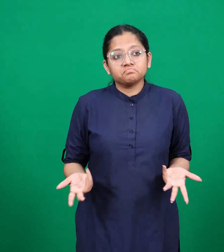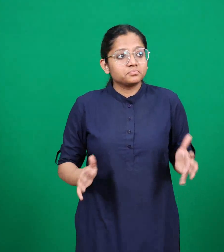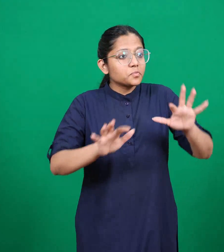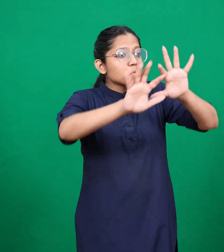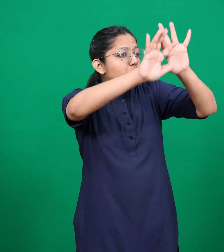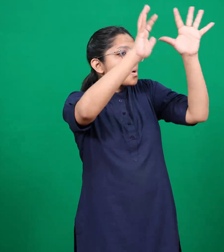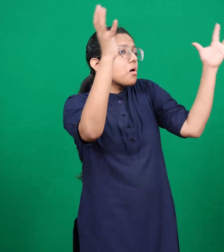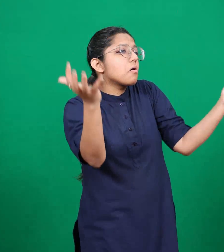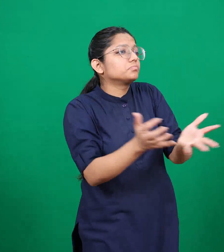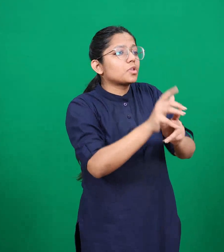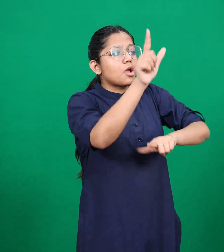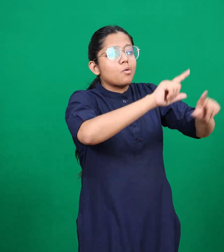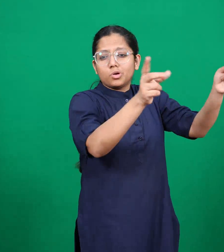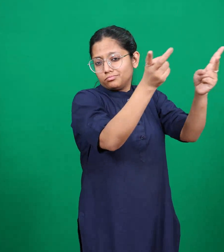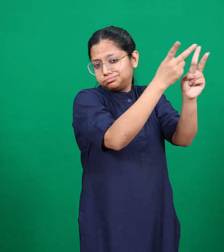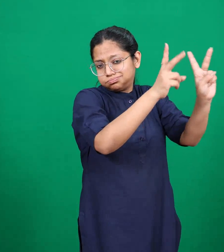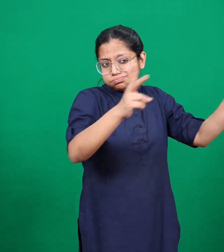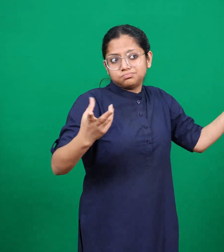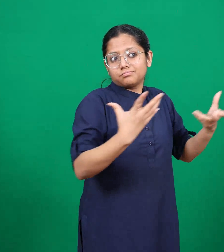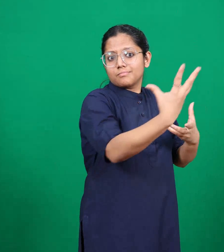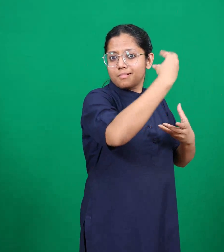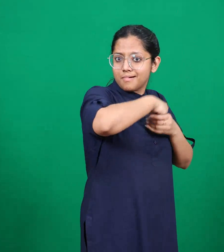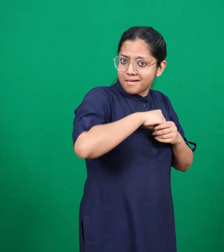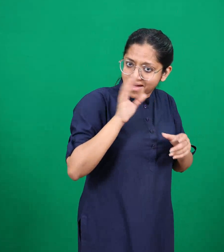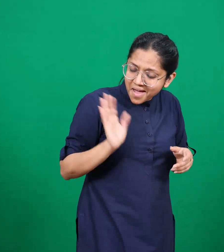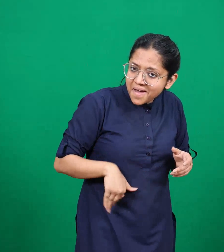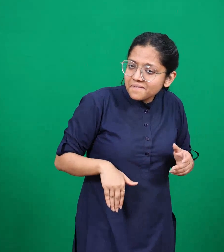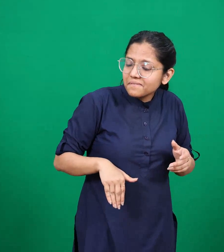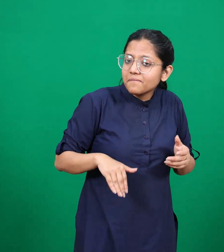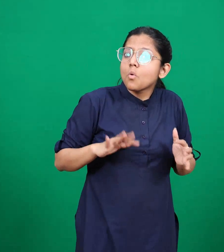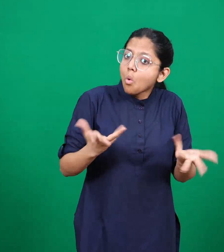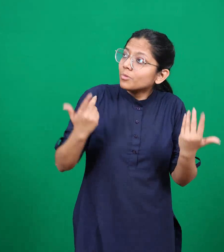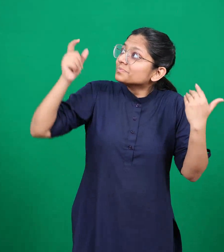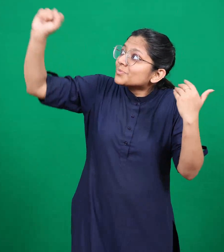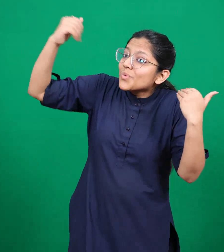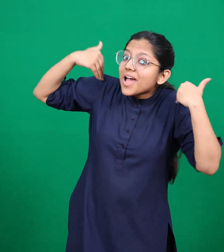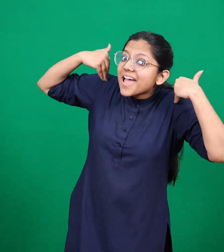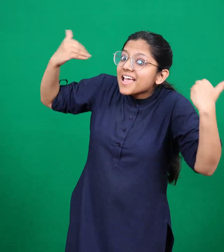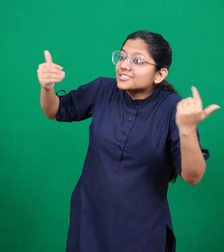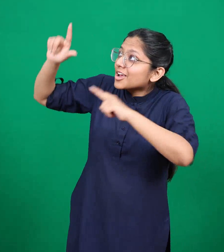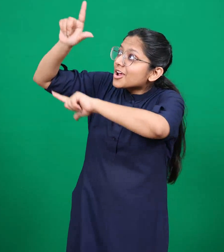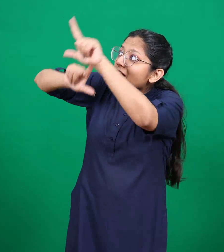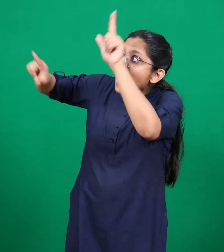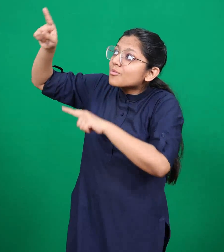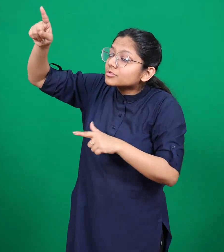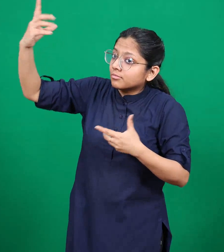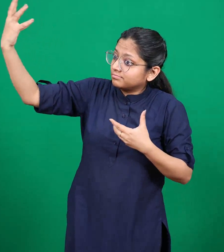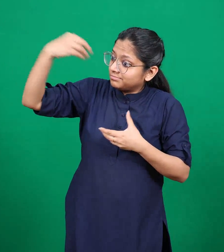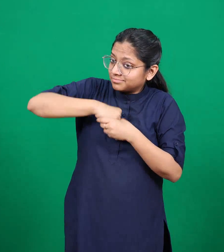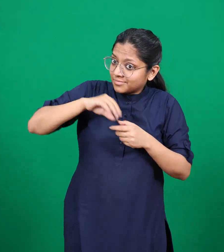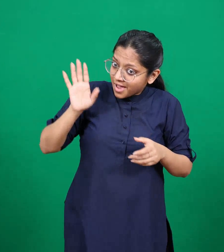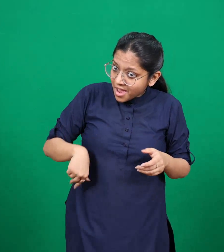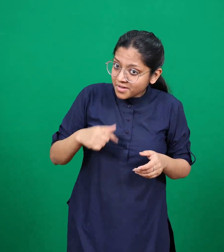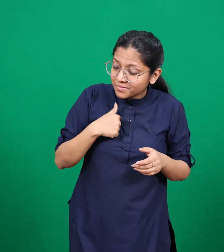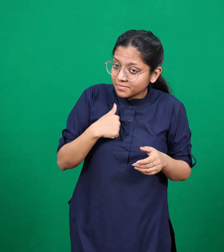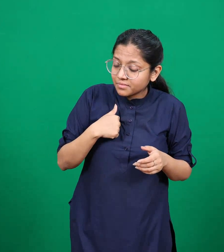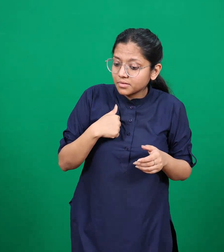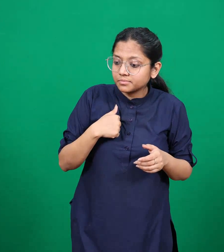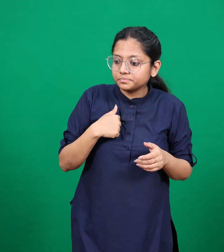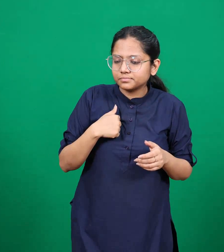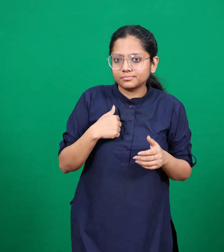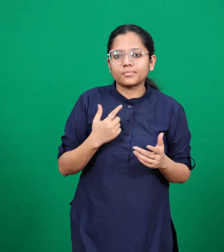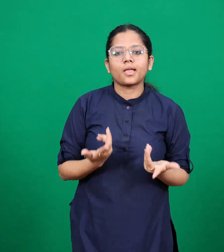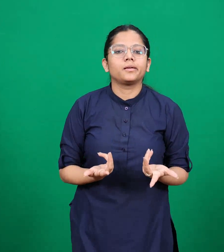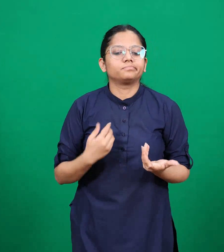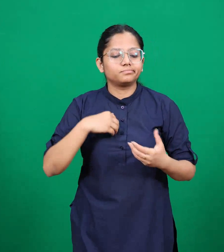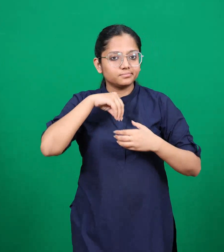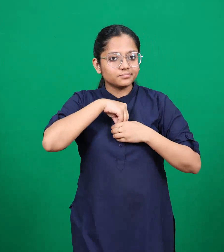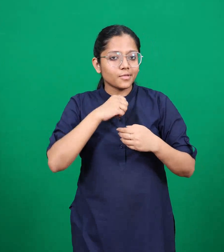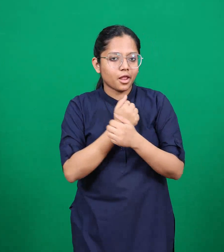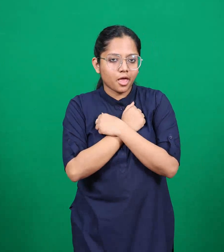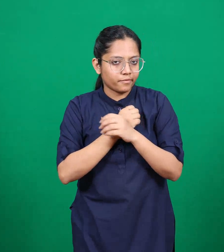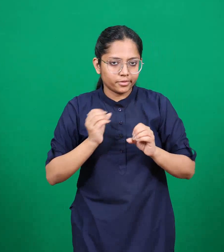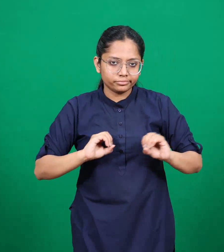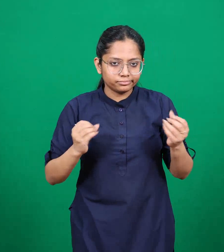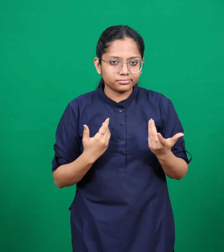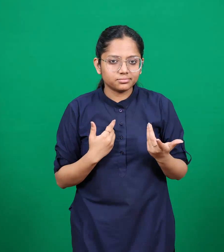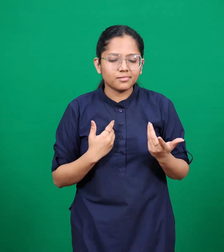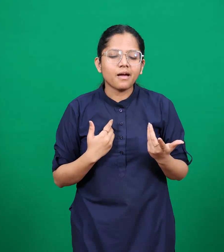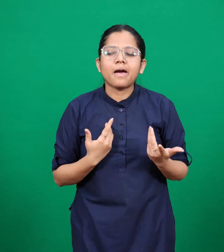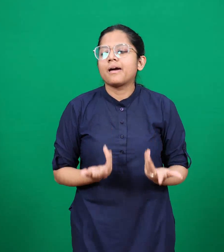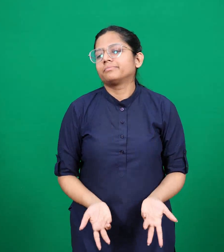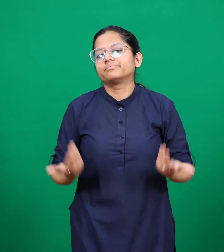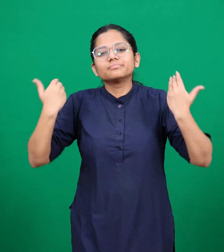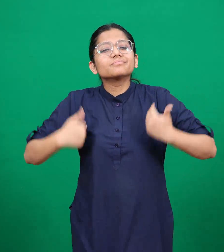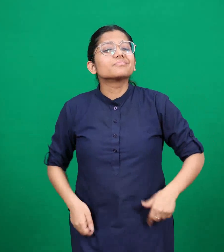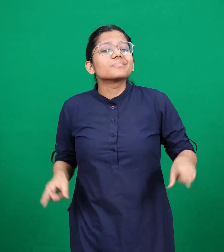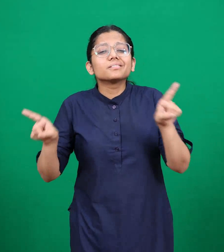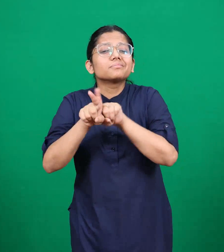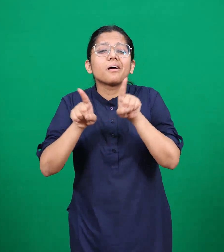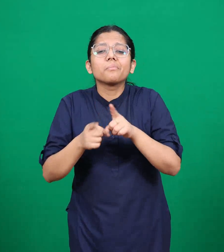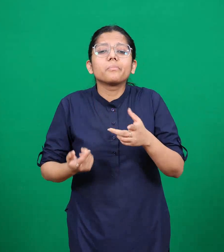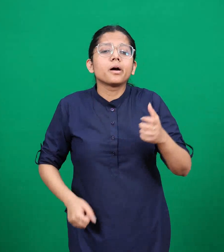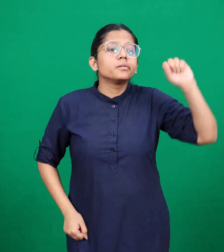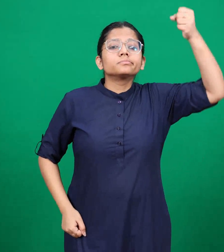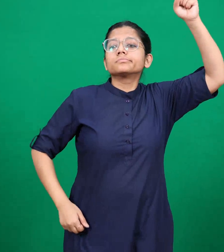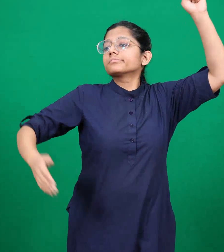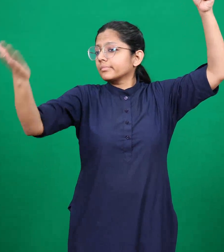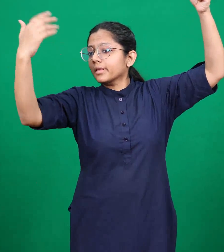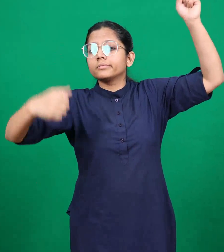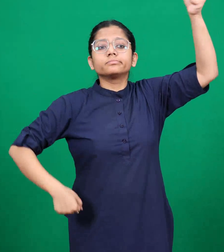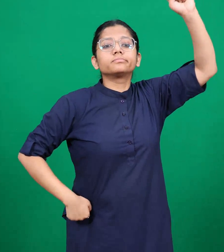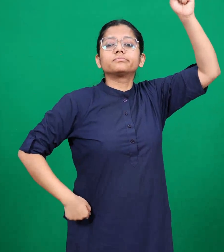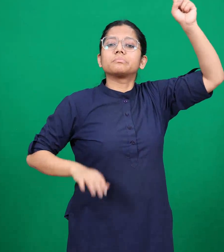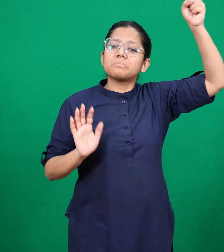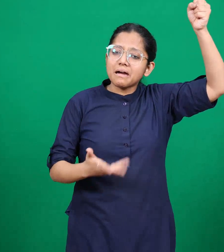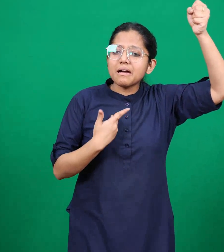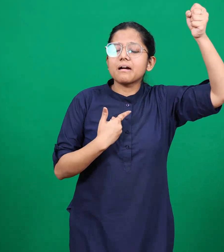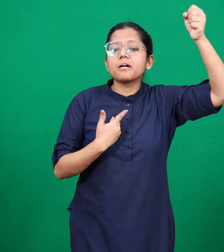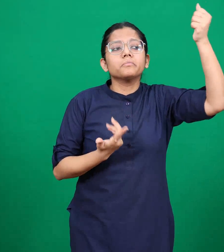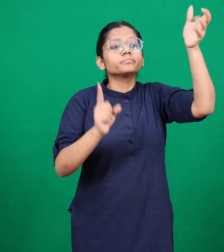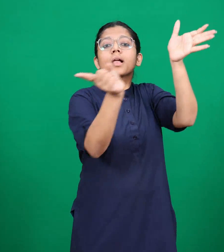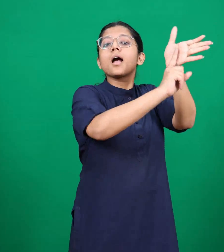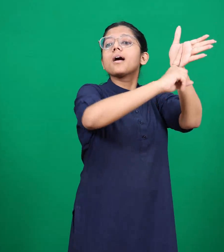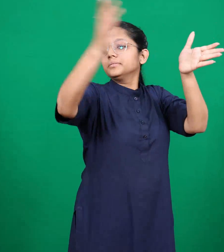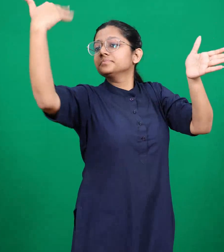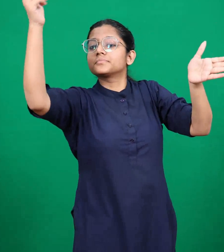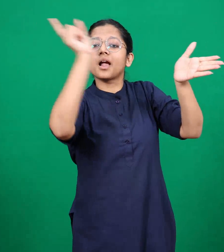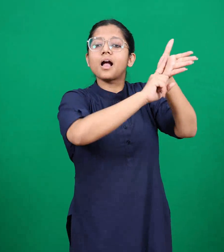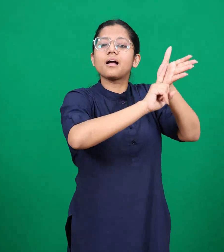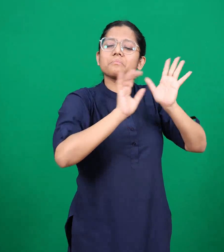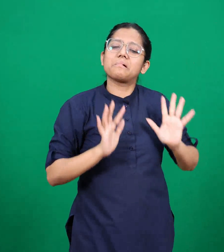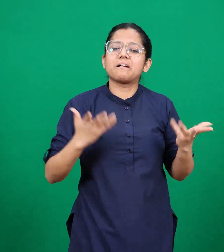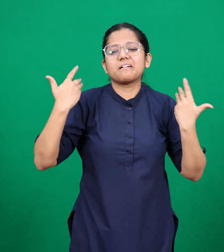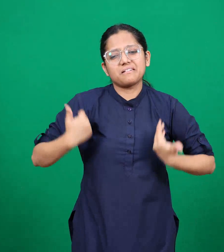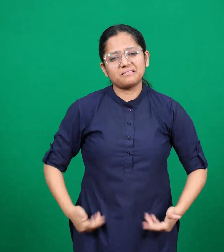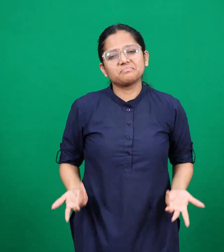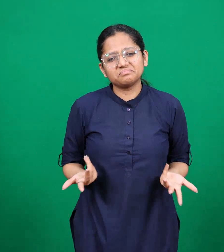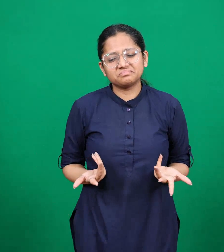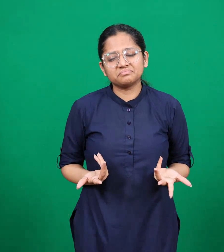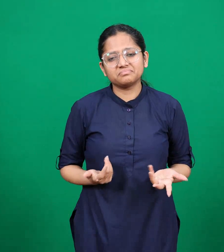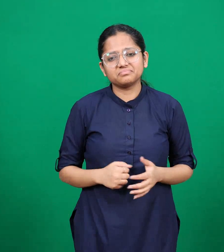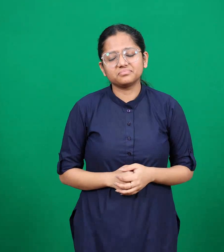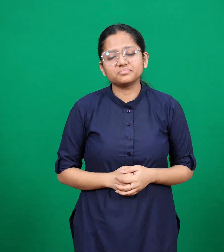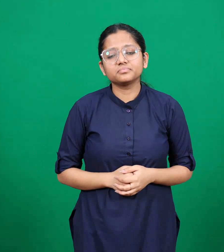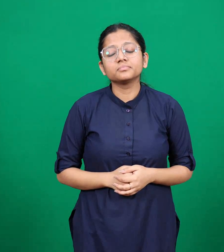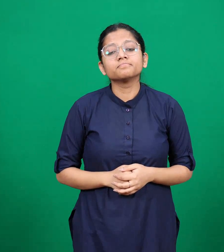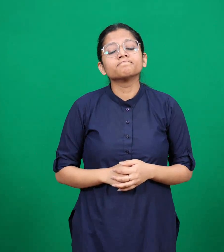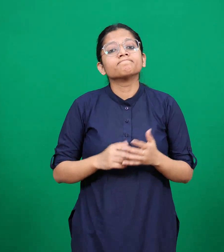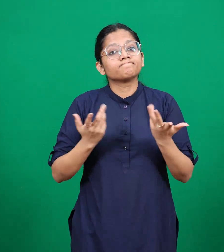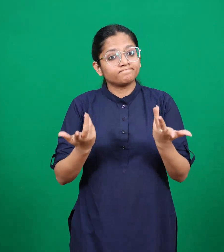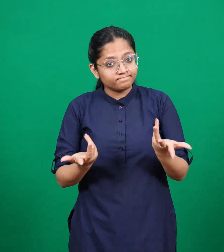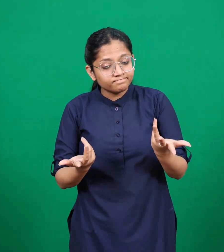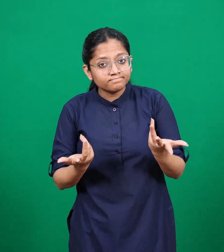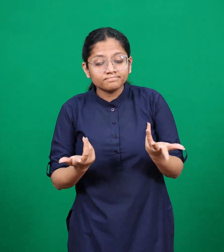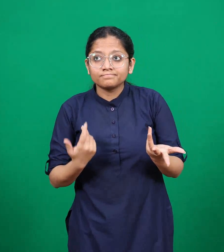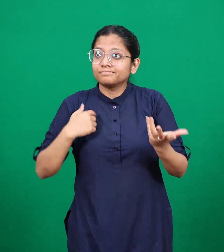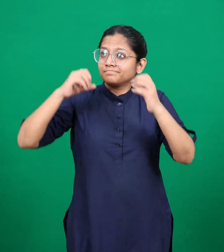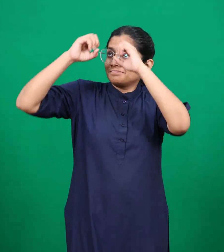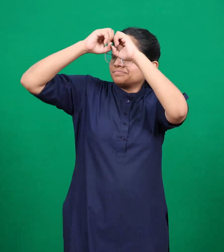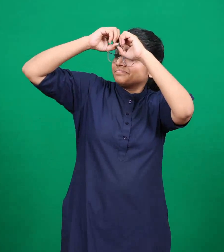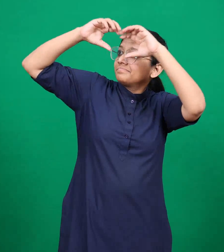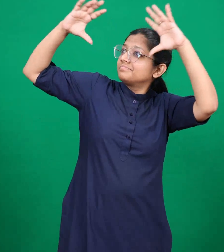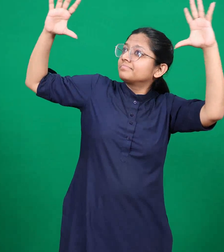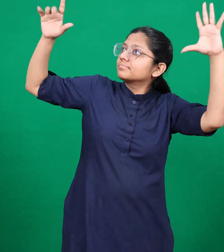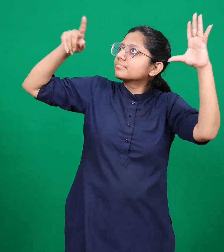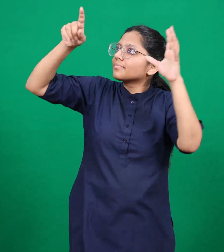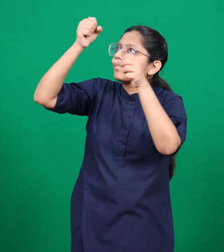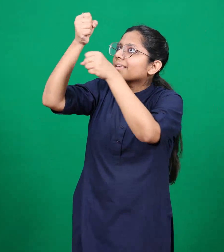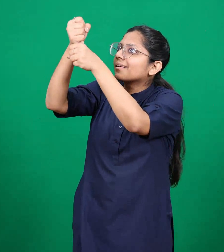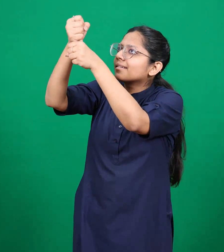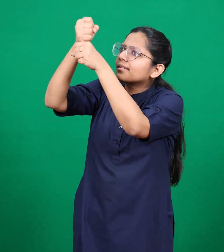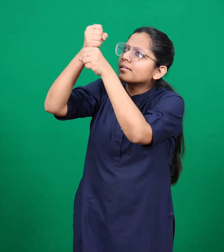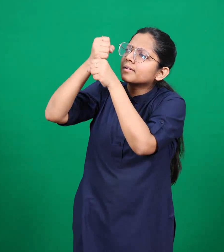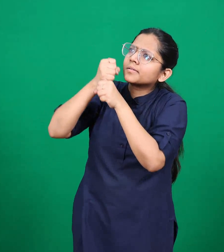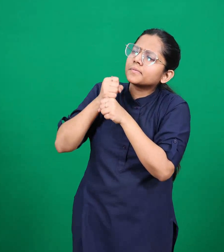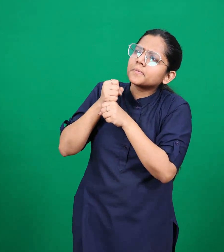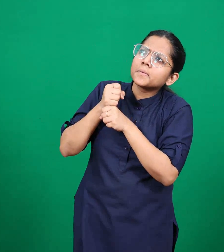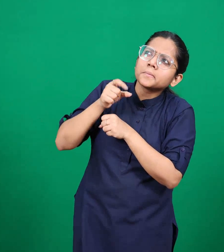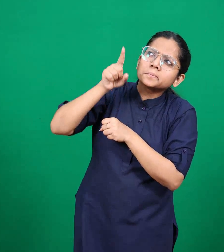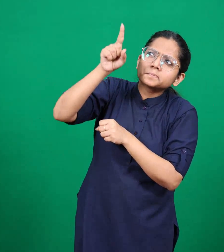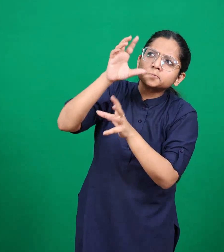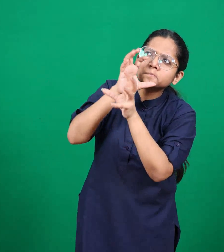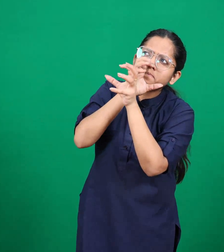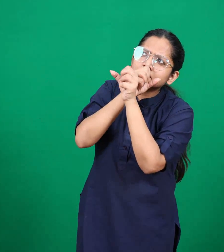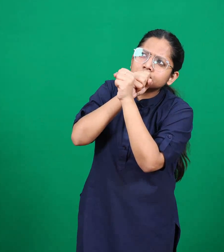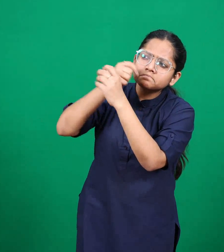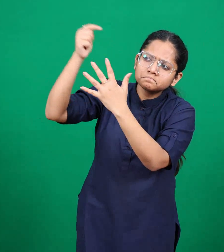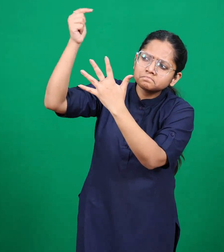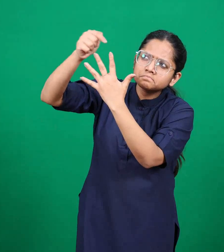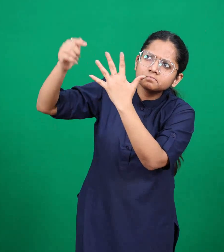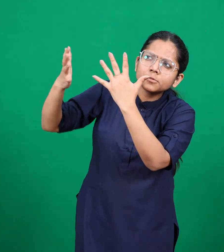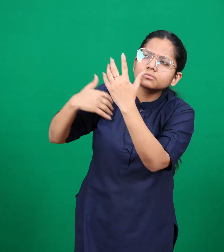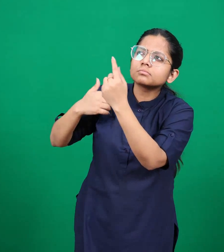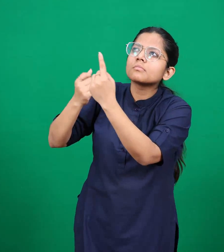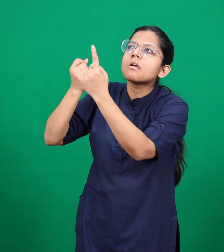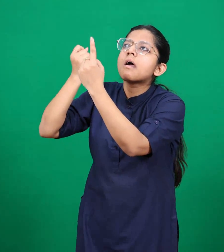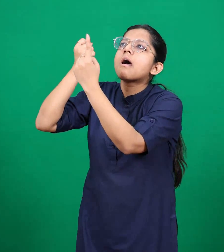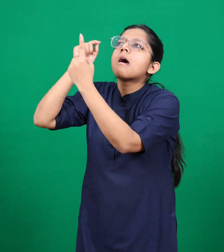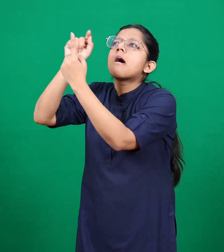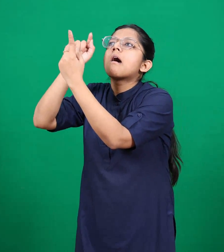If I speak in the tongues of men and of angels, but have not love, I am only a ringing gong or a clanging cymbal.